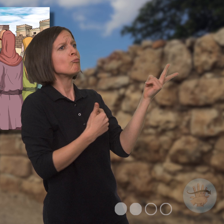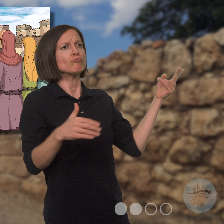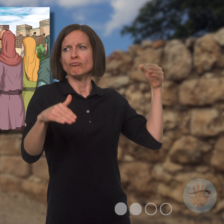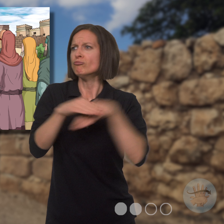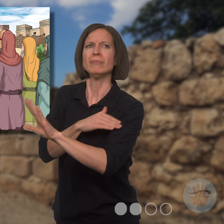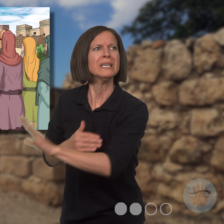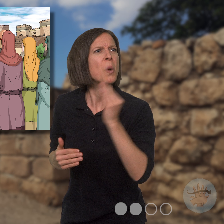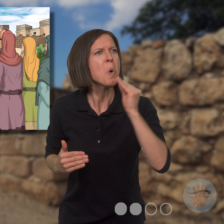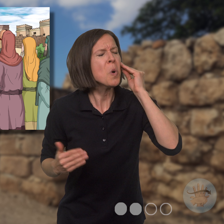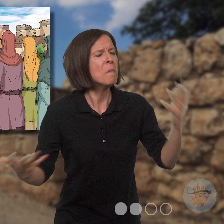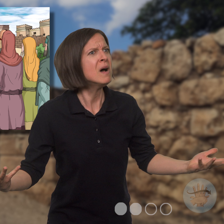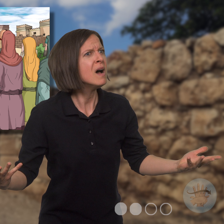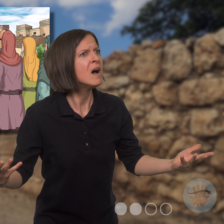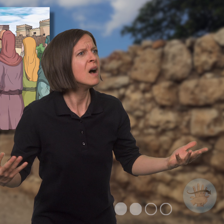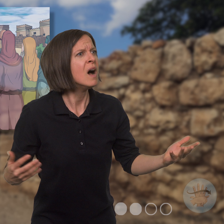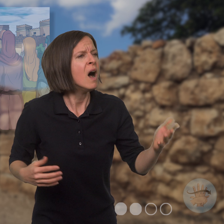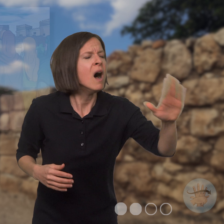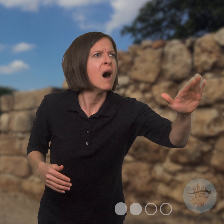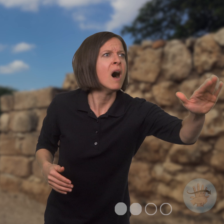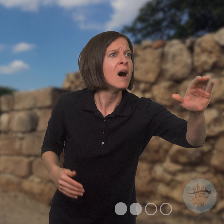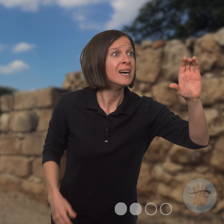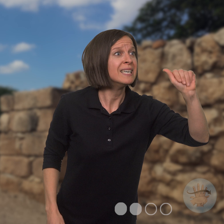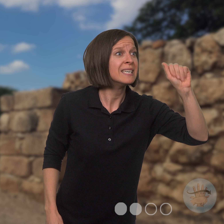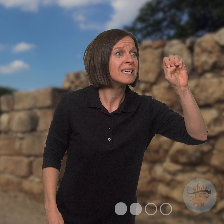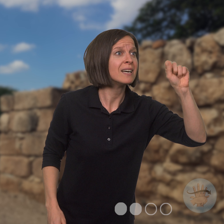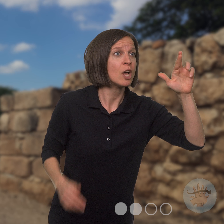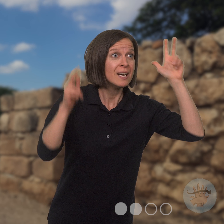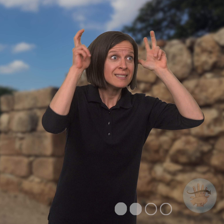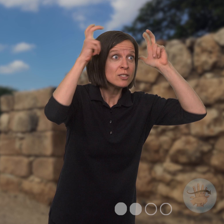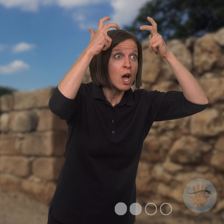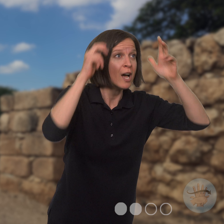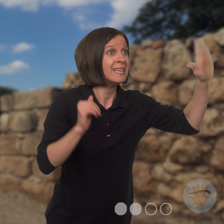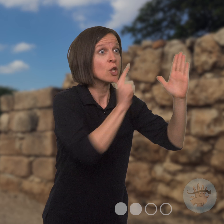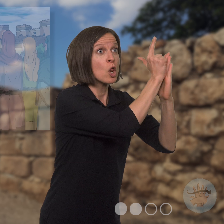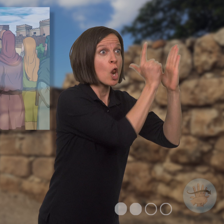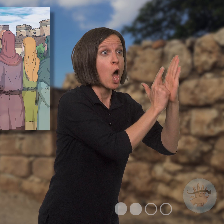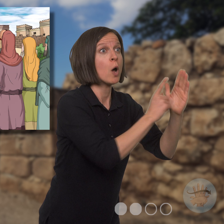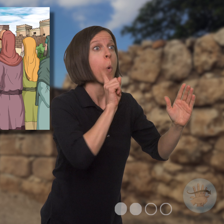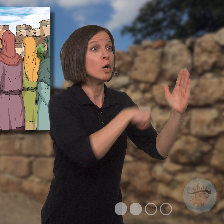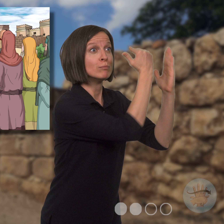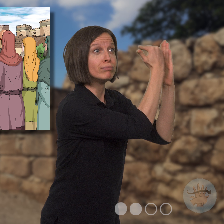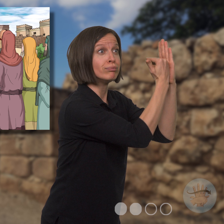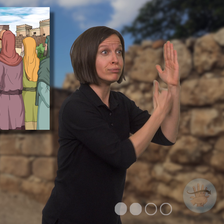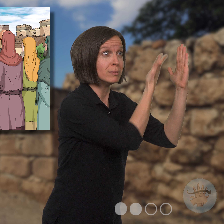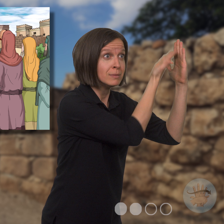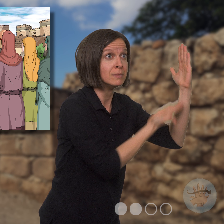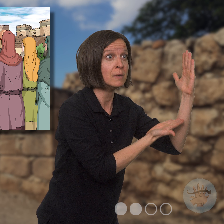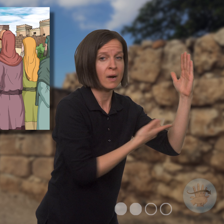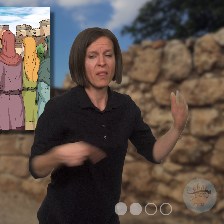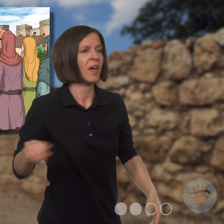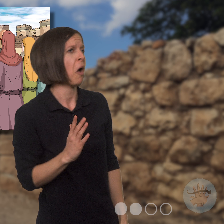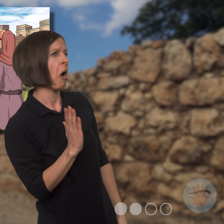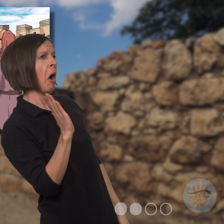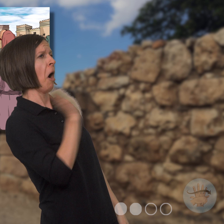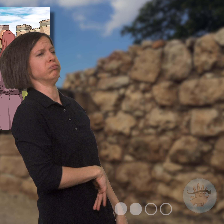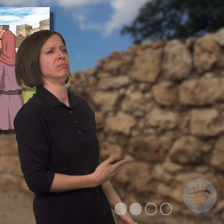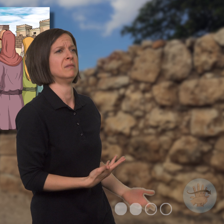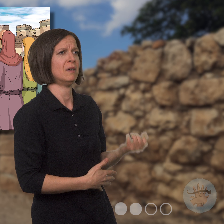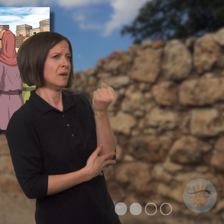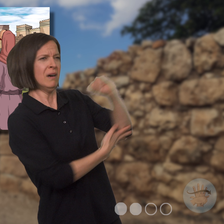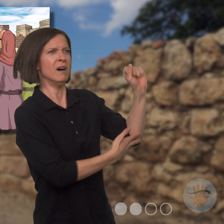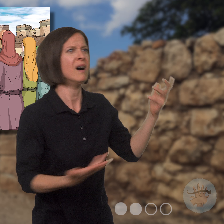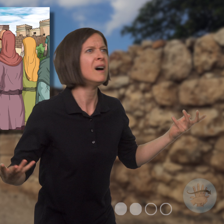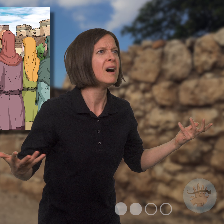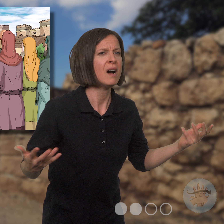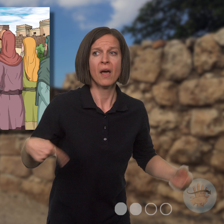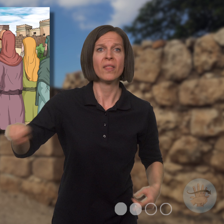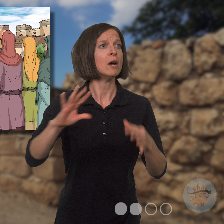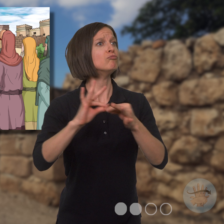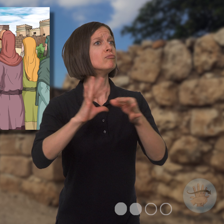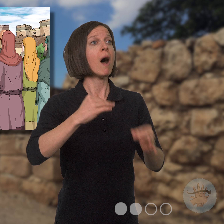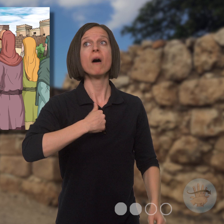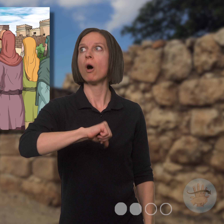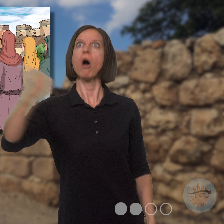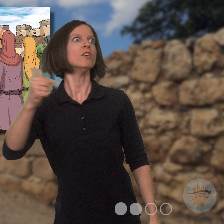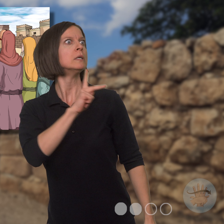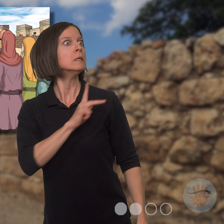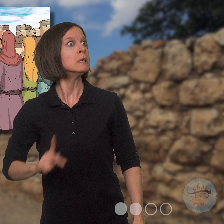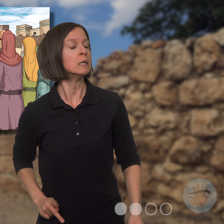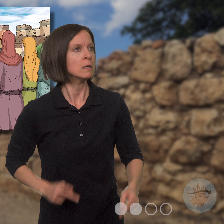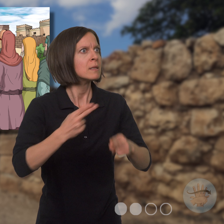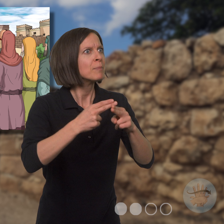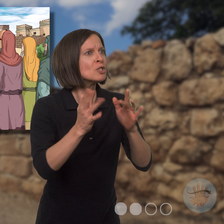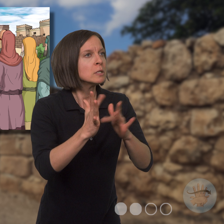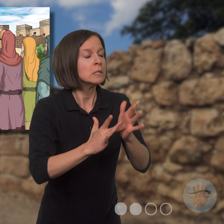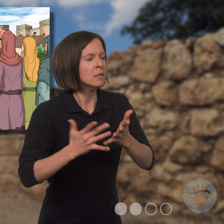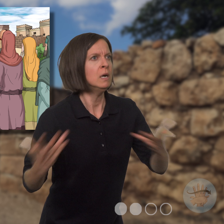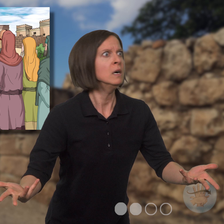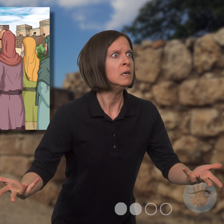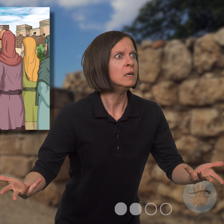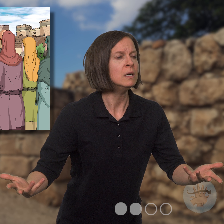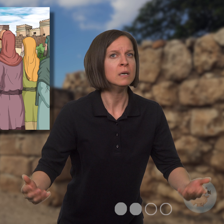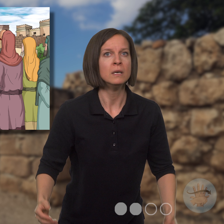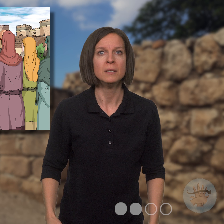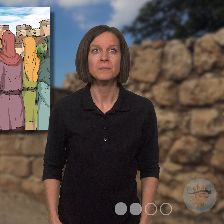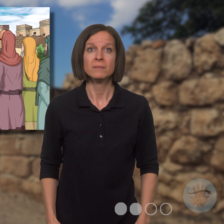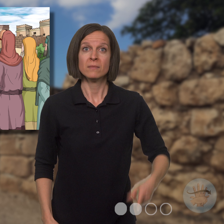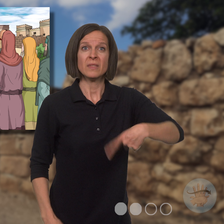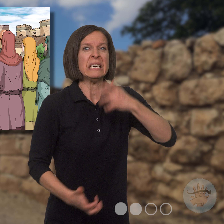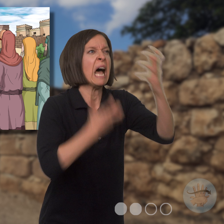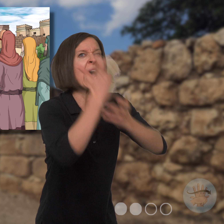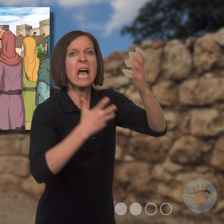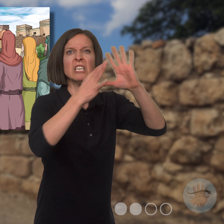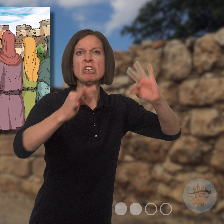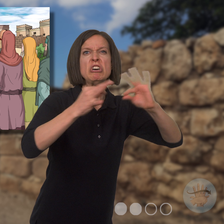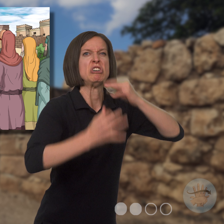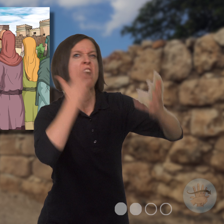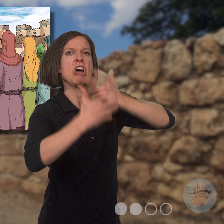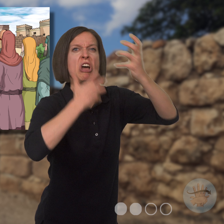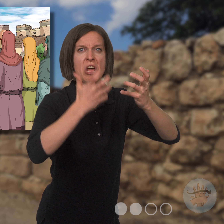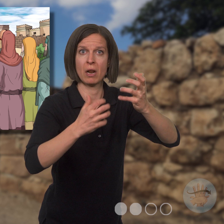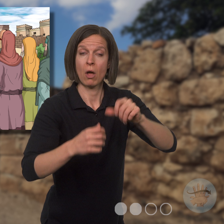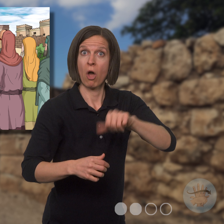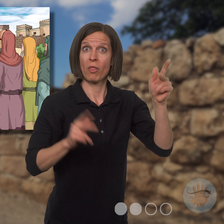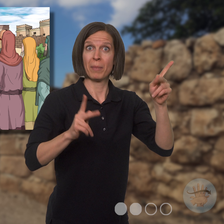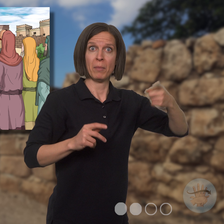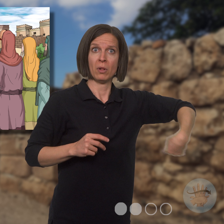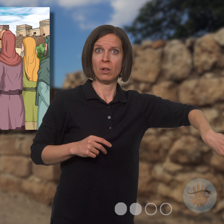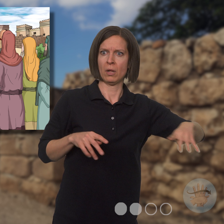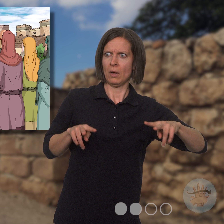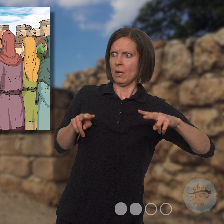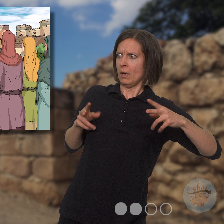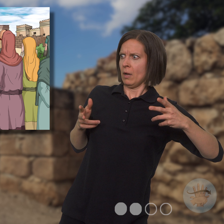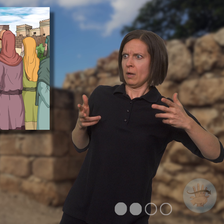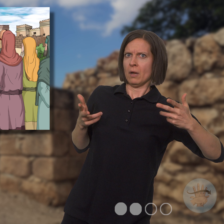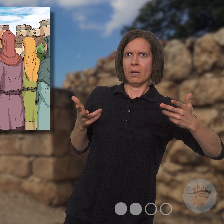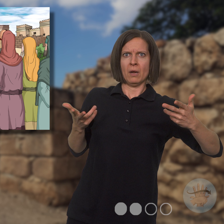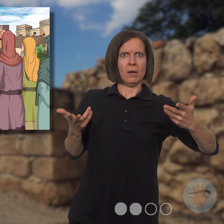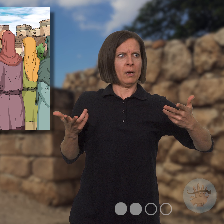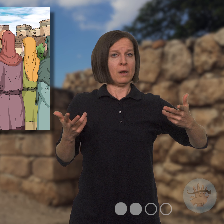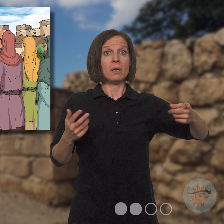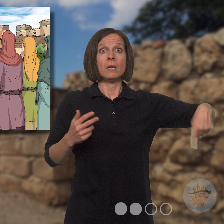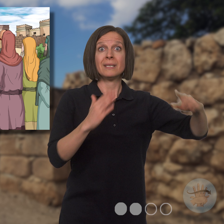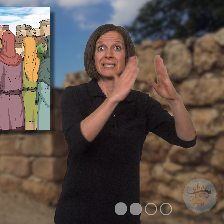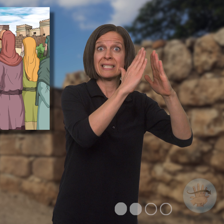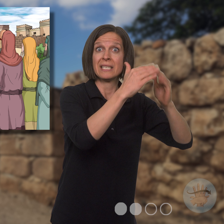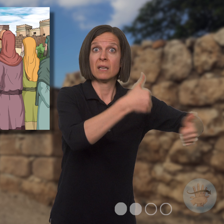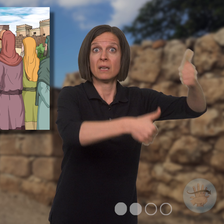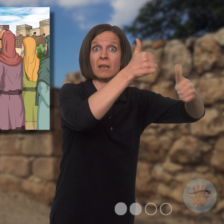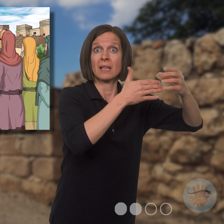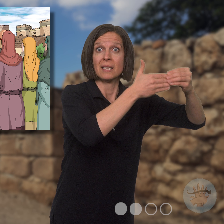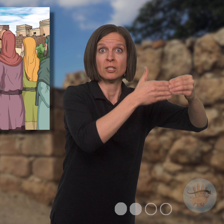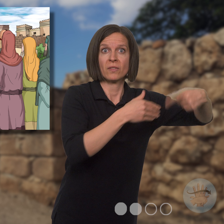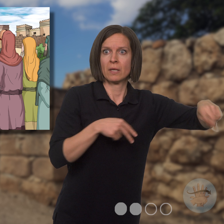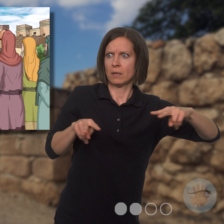They are all defying Caesar’s decrees, saying that there is another king, named Jesus!”